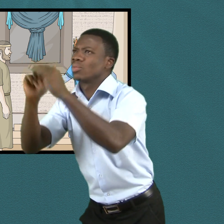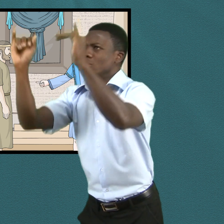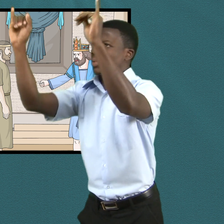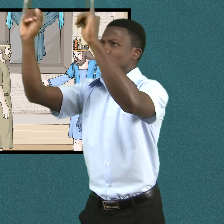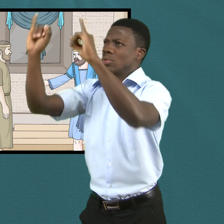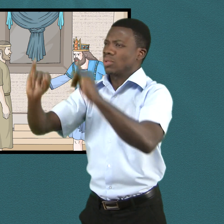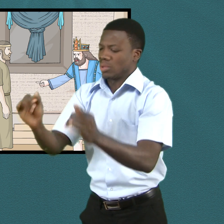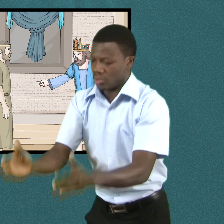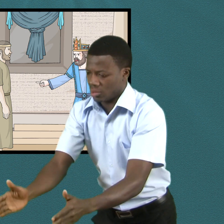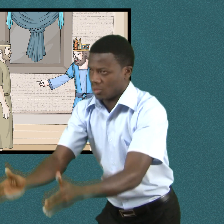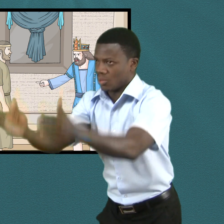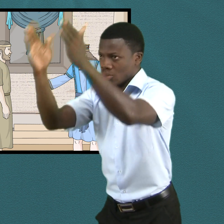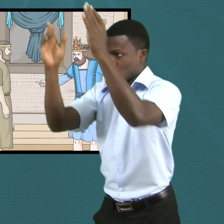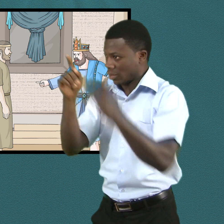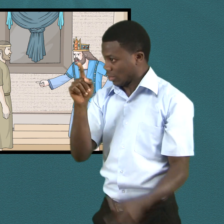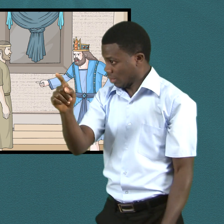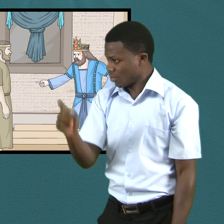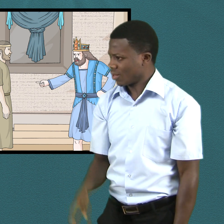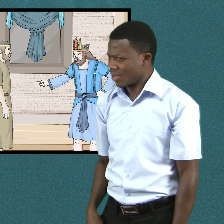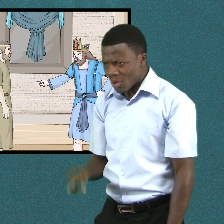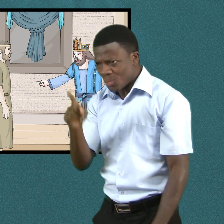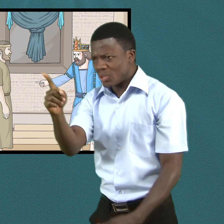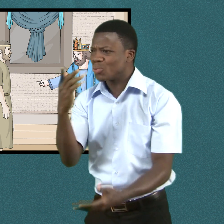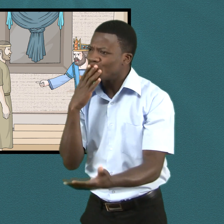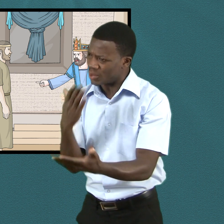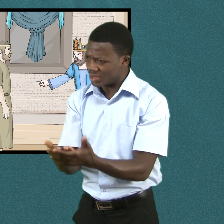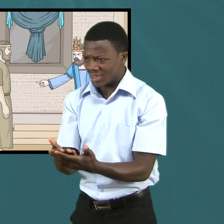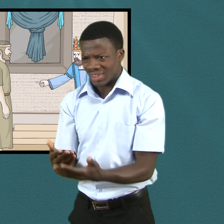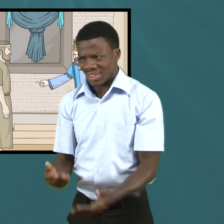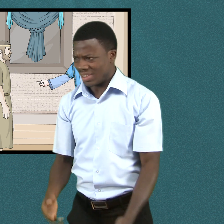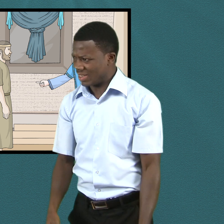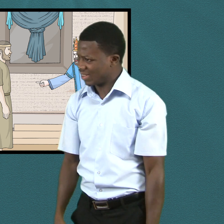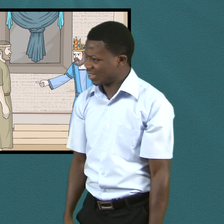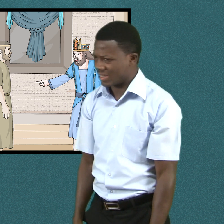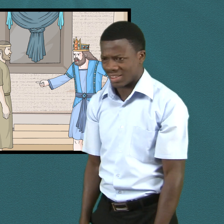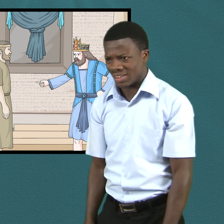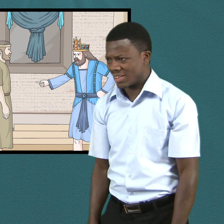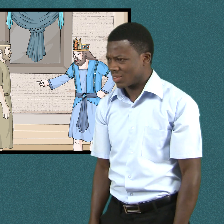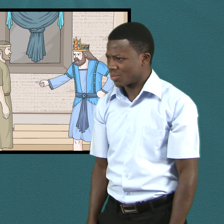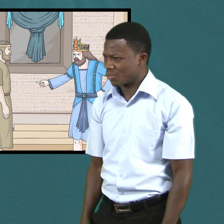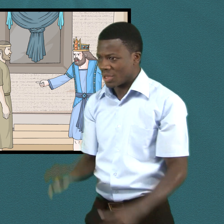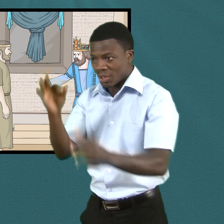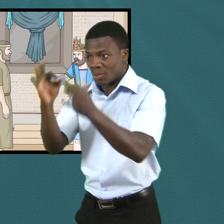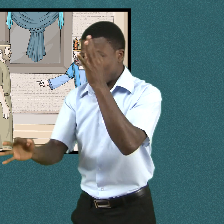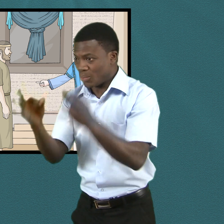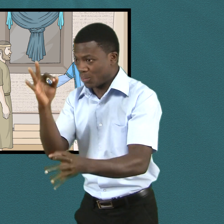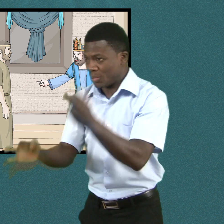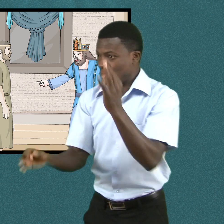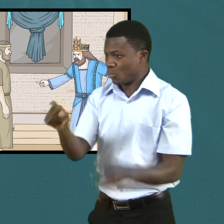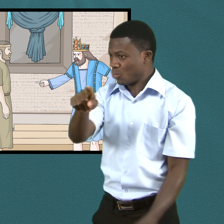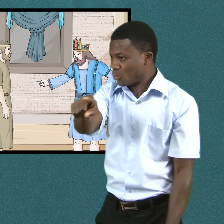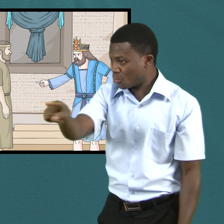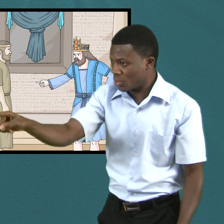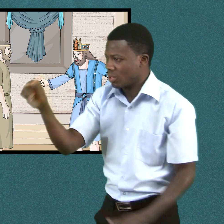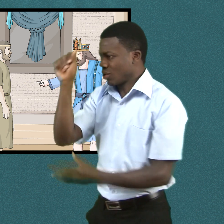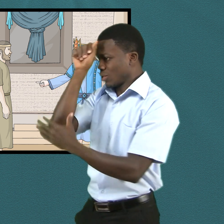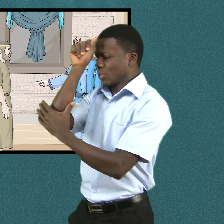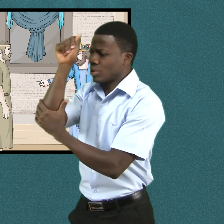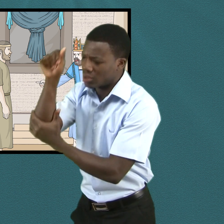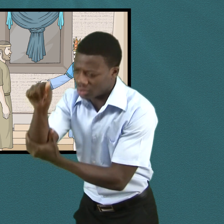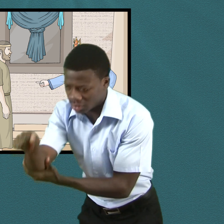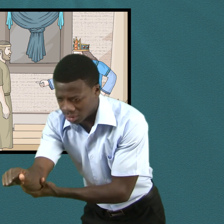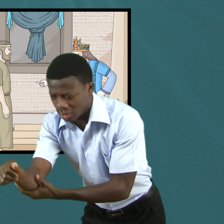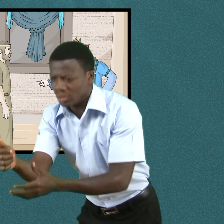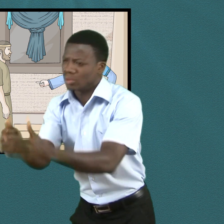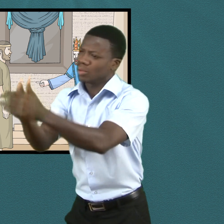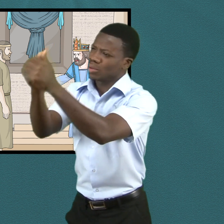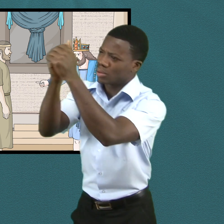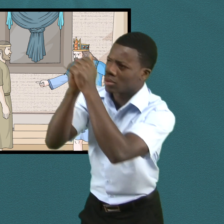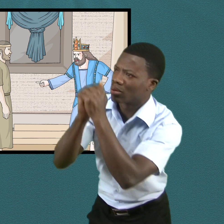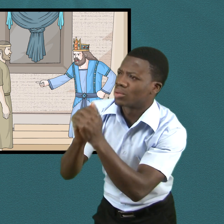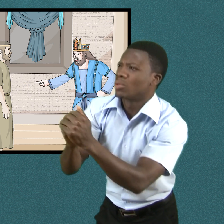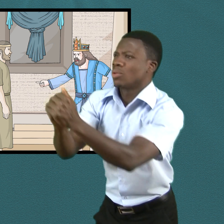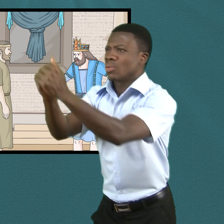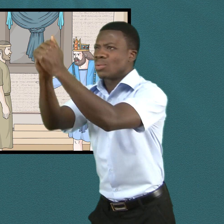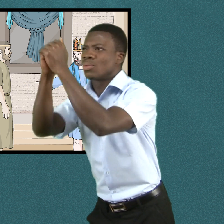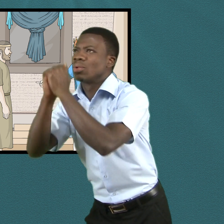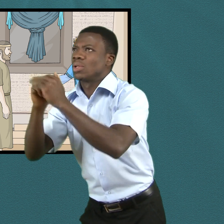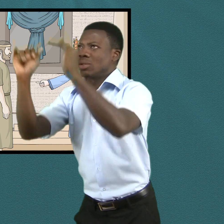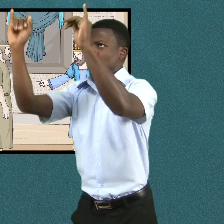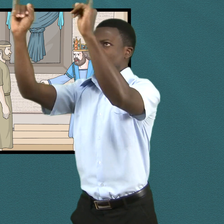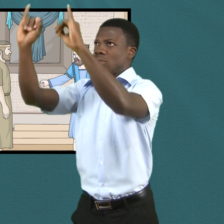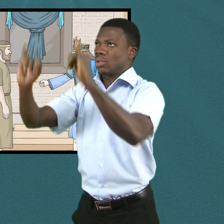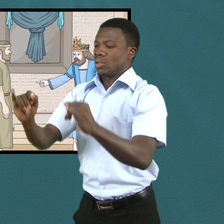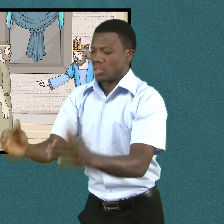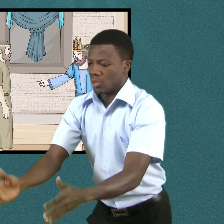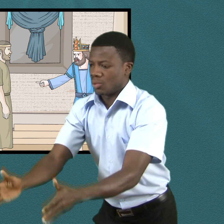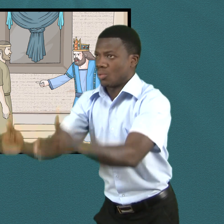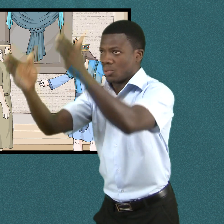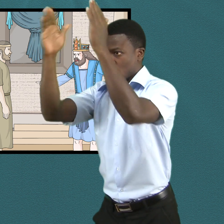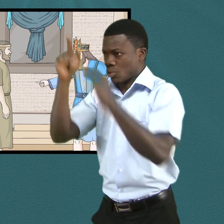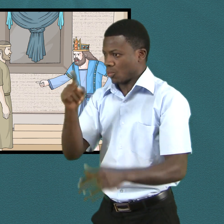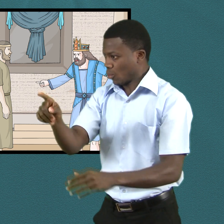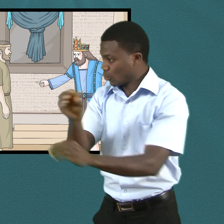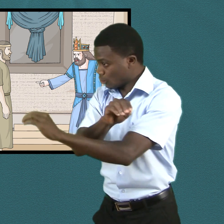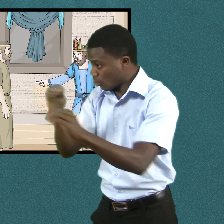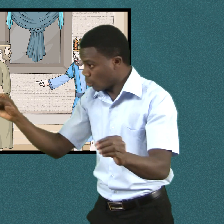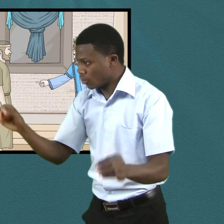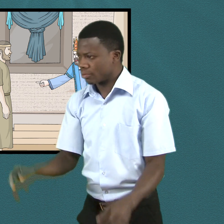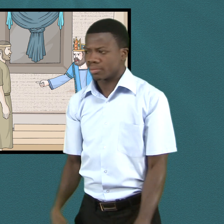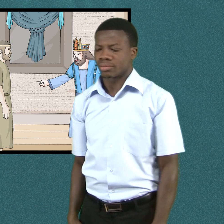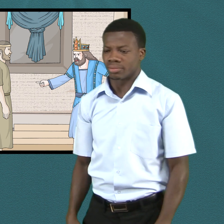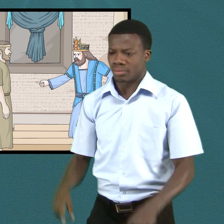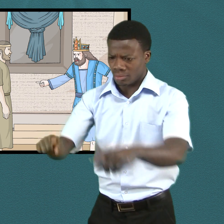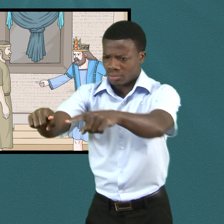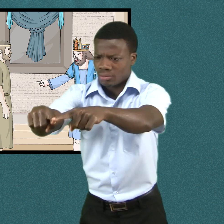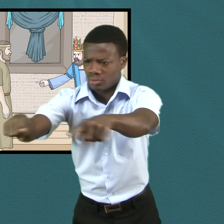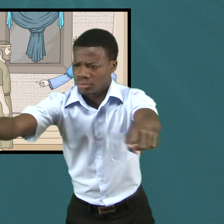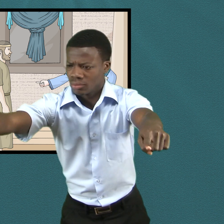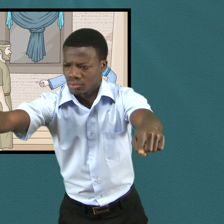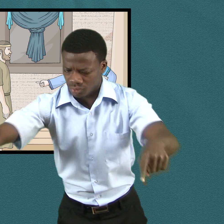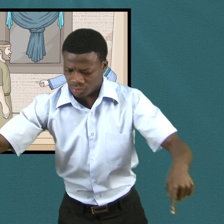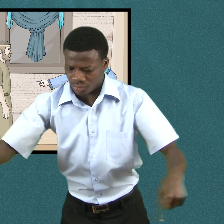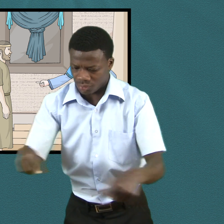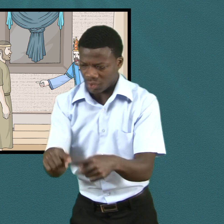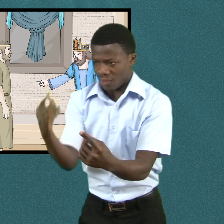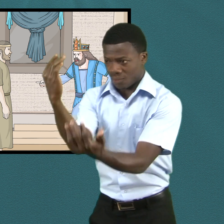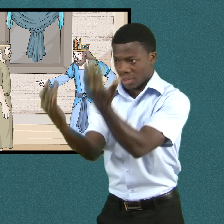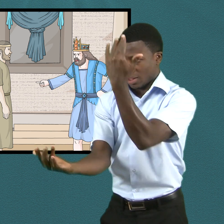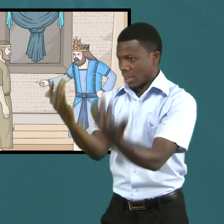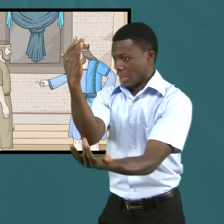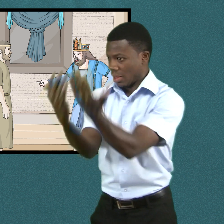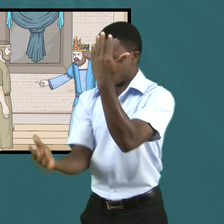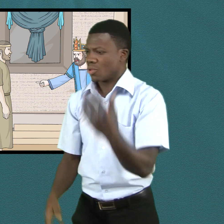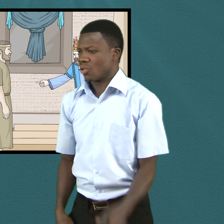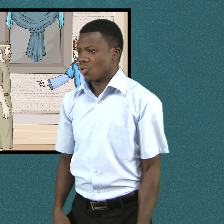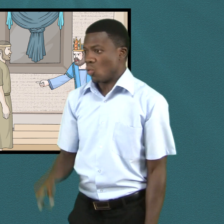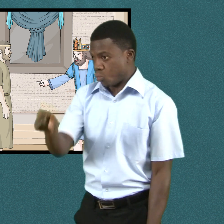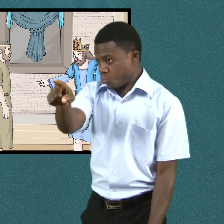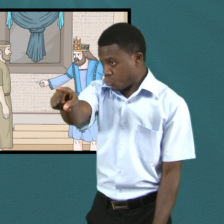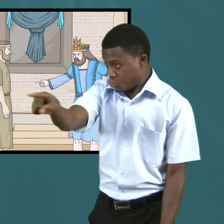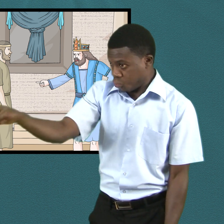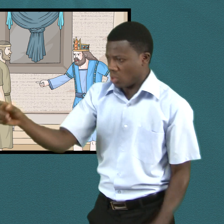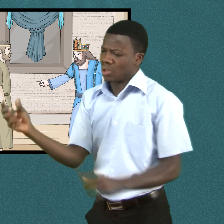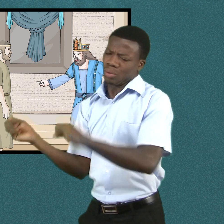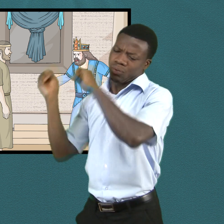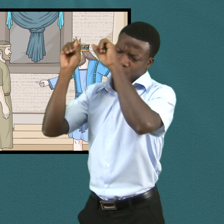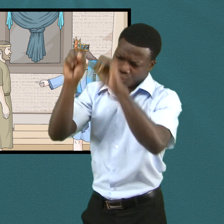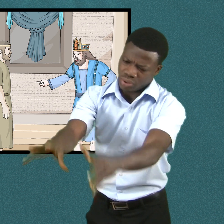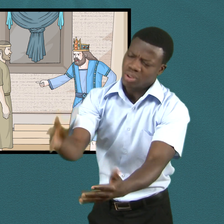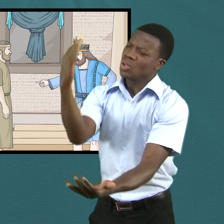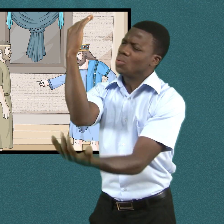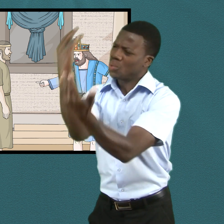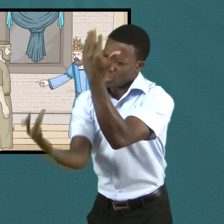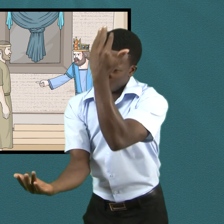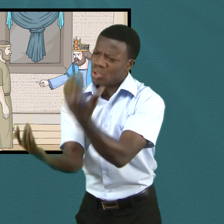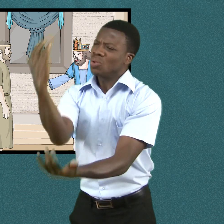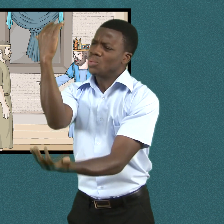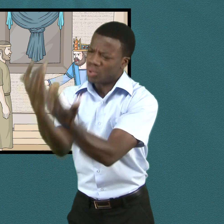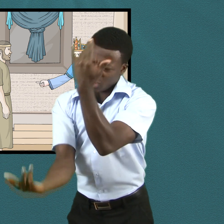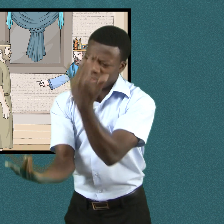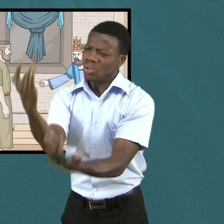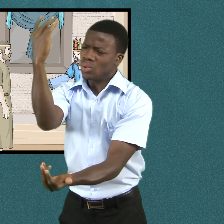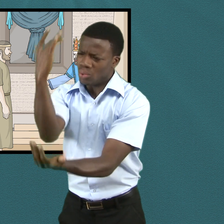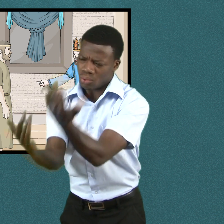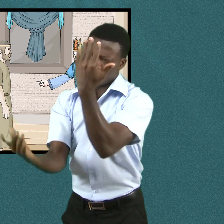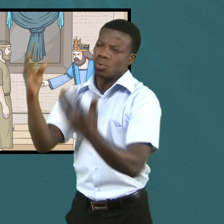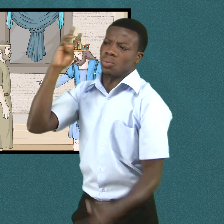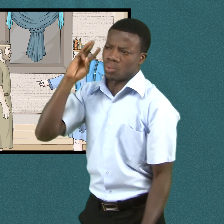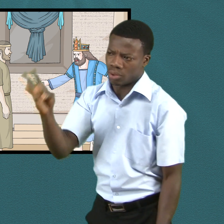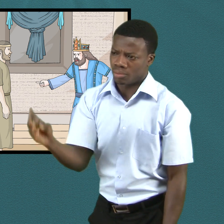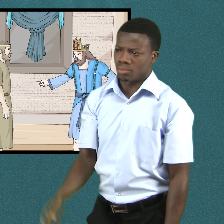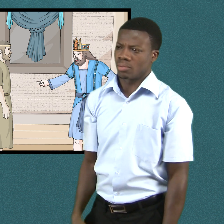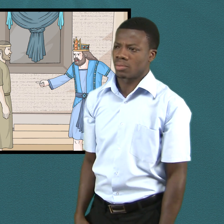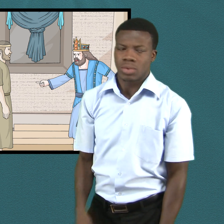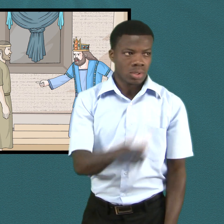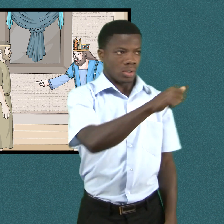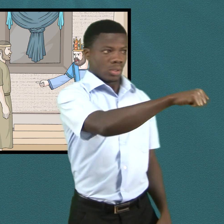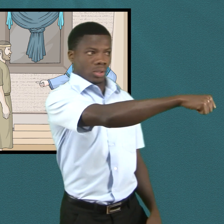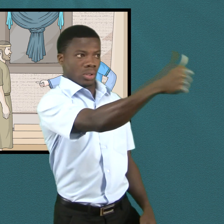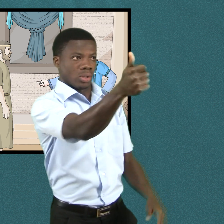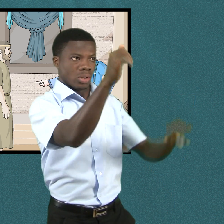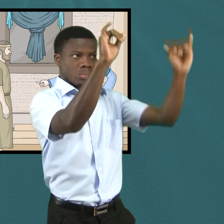But if you refuse to worship, you will be thrown at once into the blazing fiery furnace.